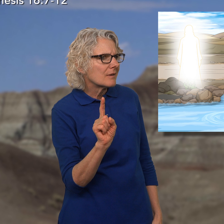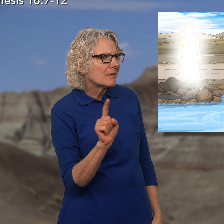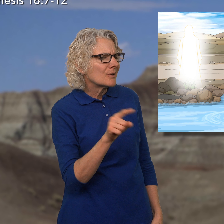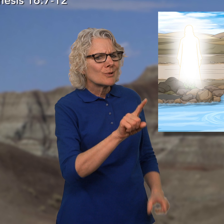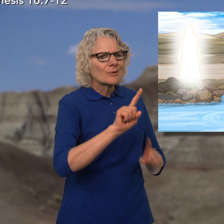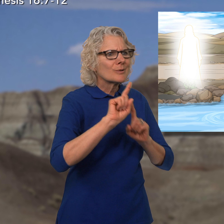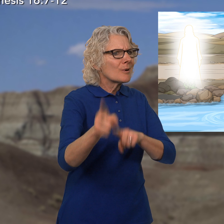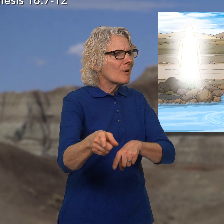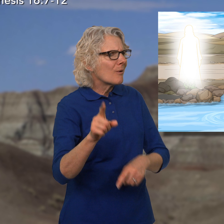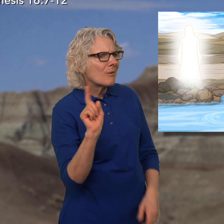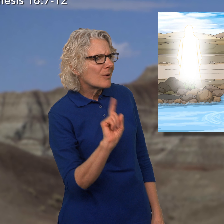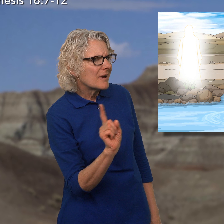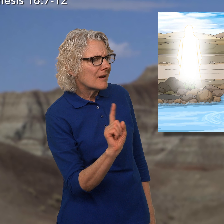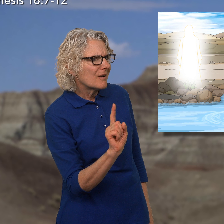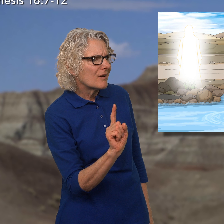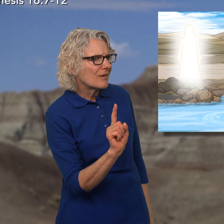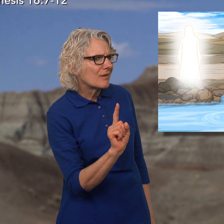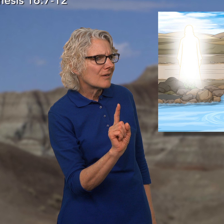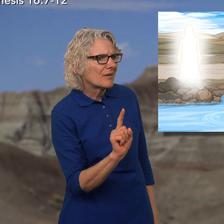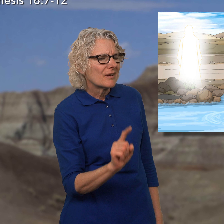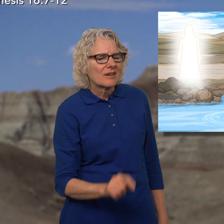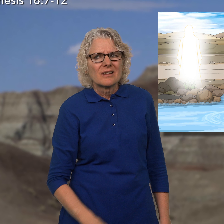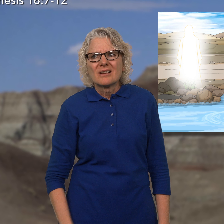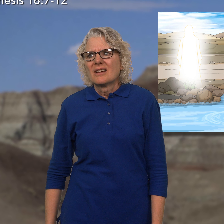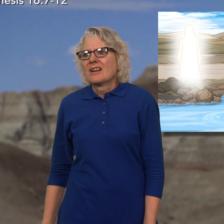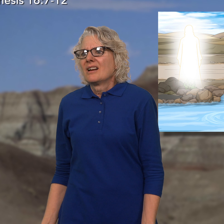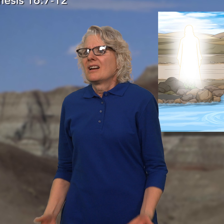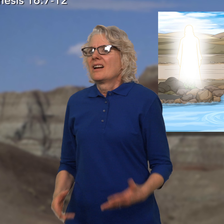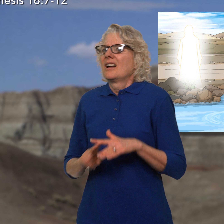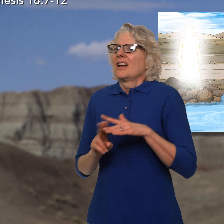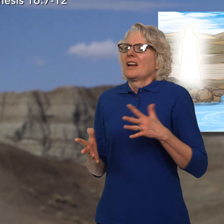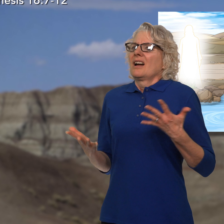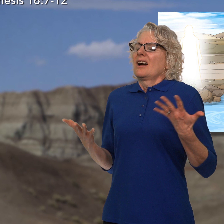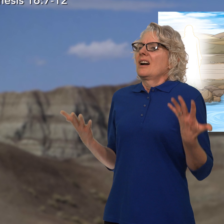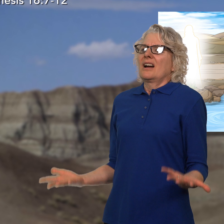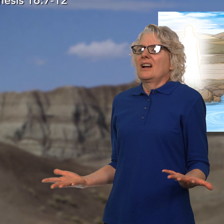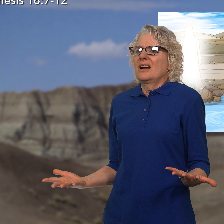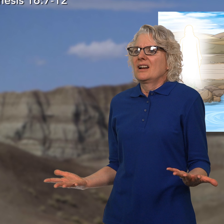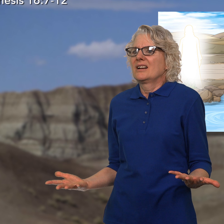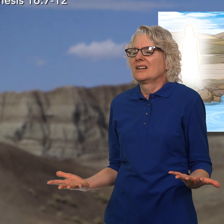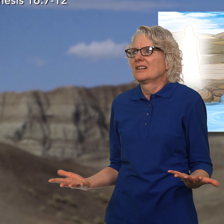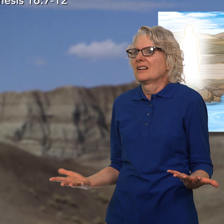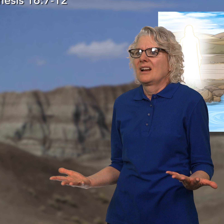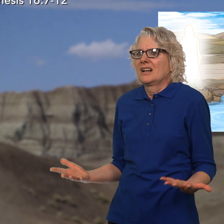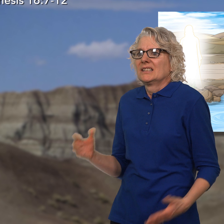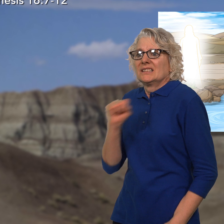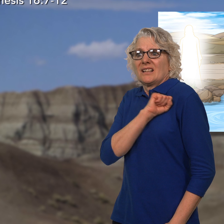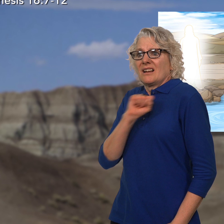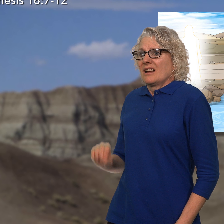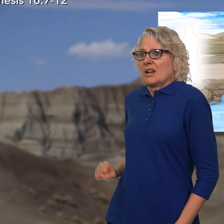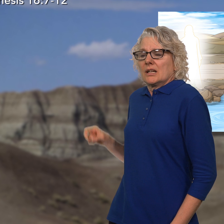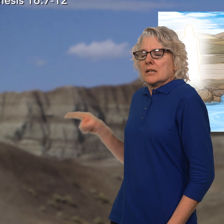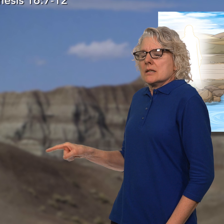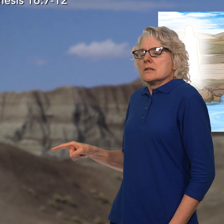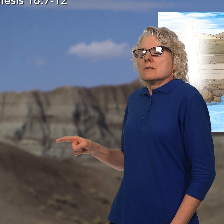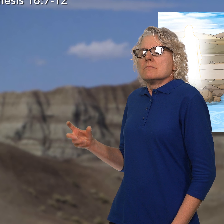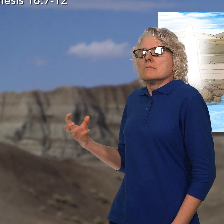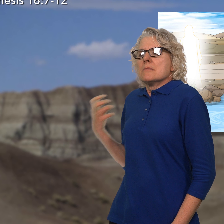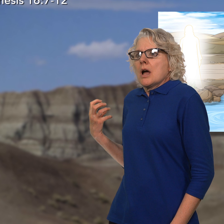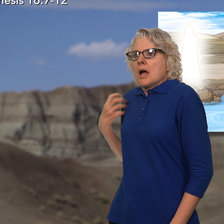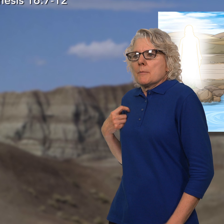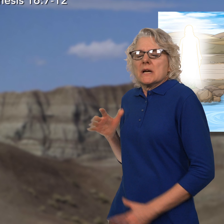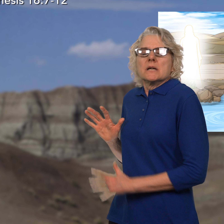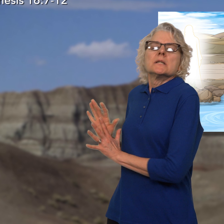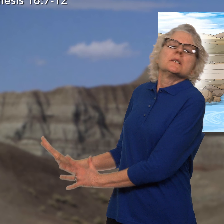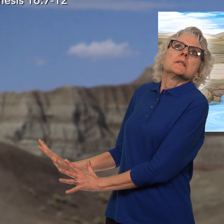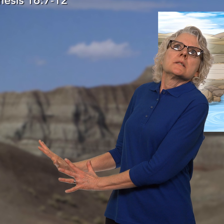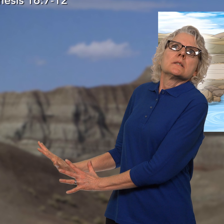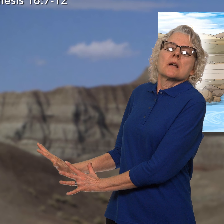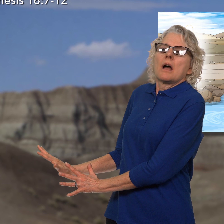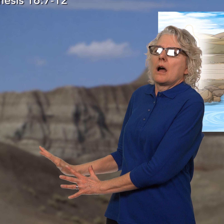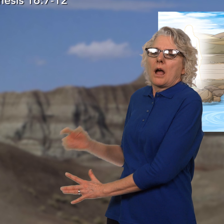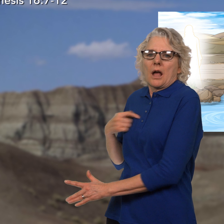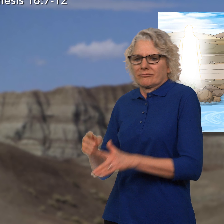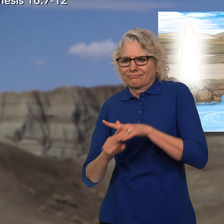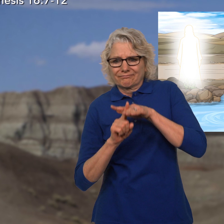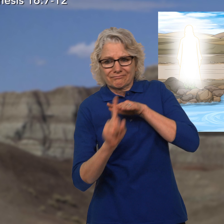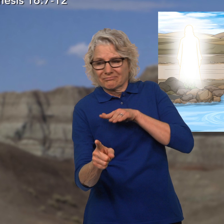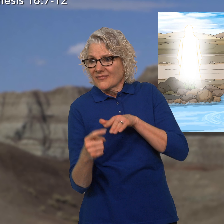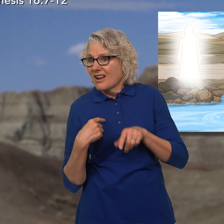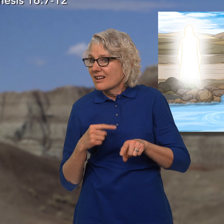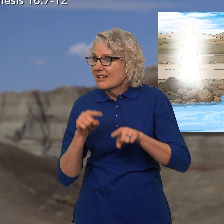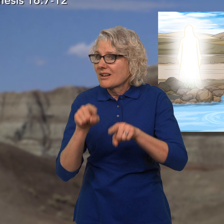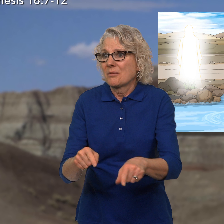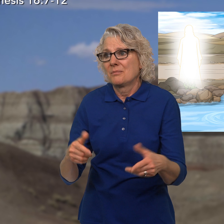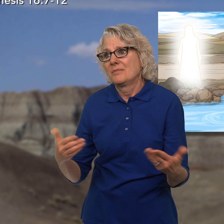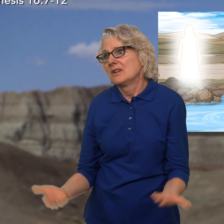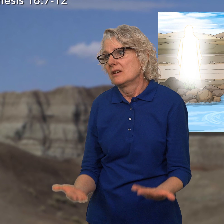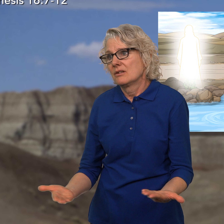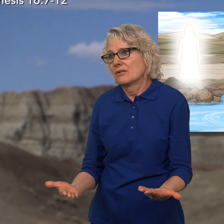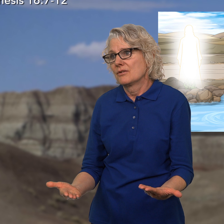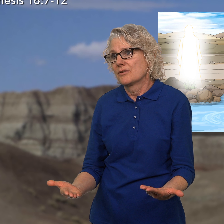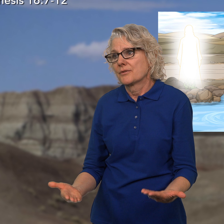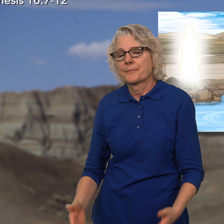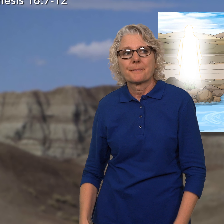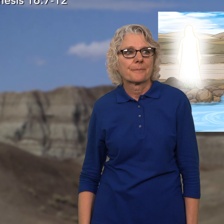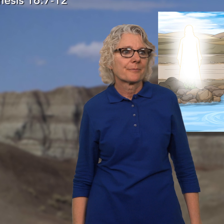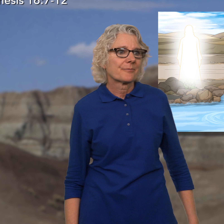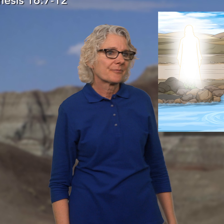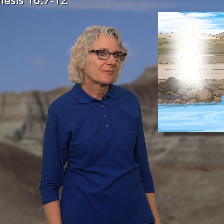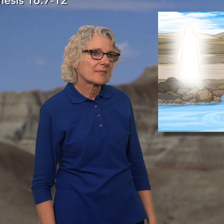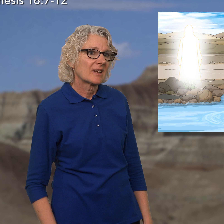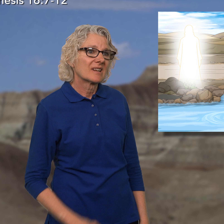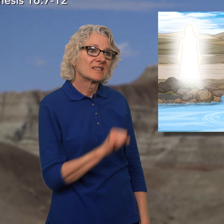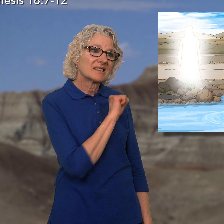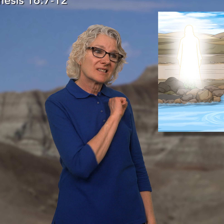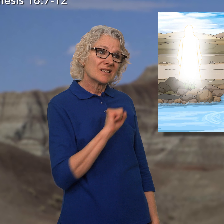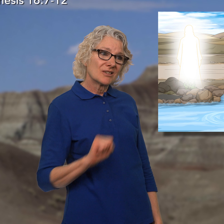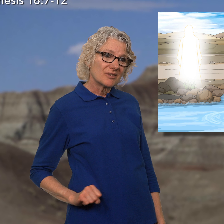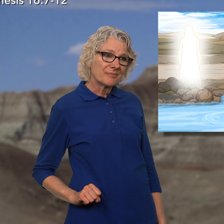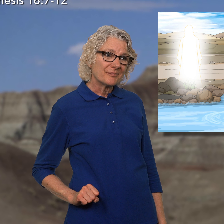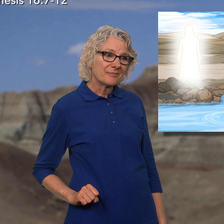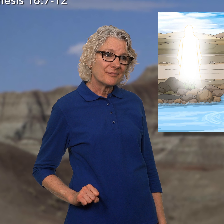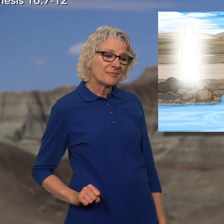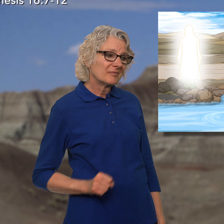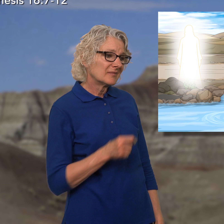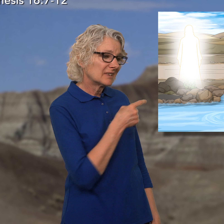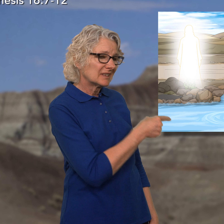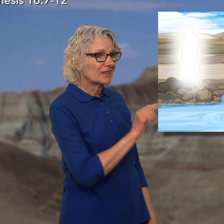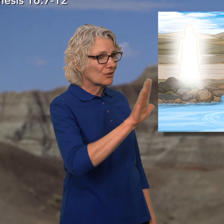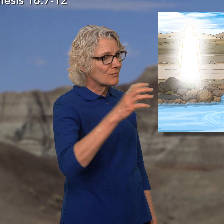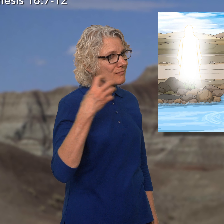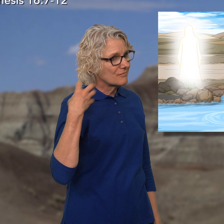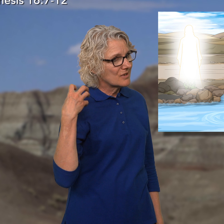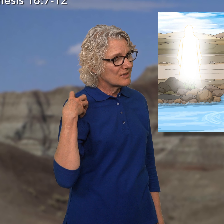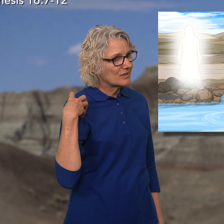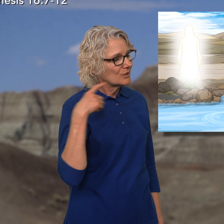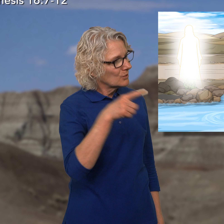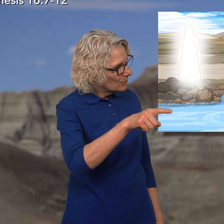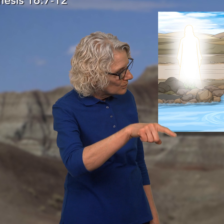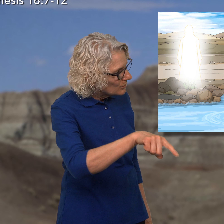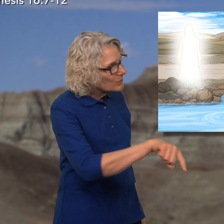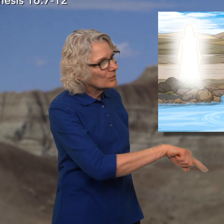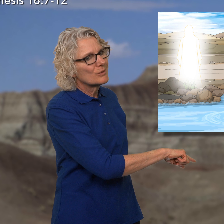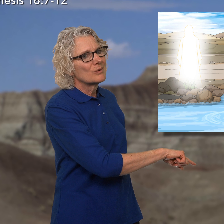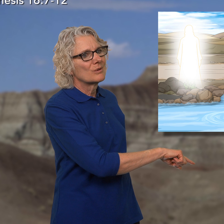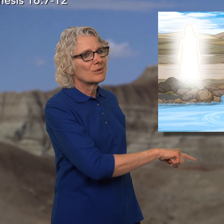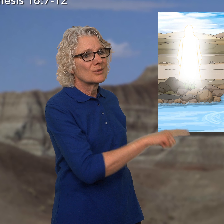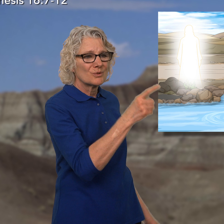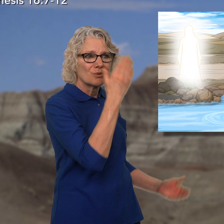So the angel of the LORD told her, “Return to your mistress and submit to her authority.”